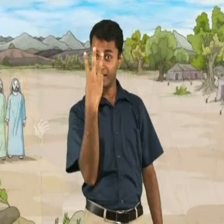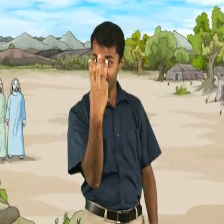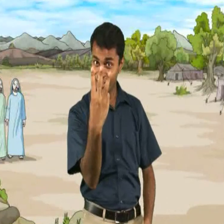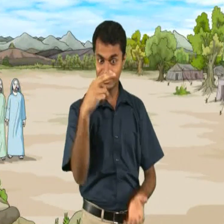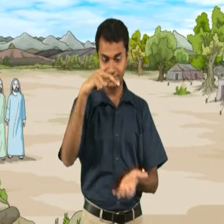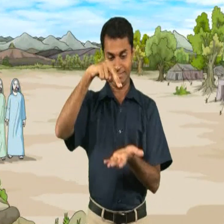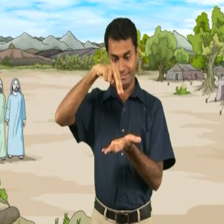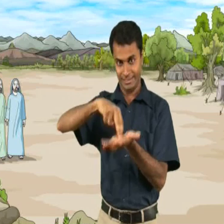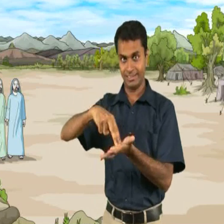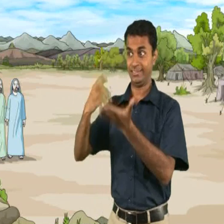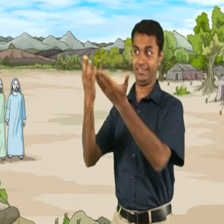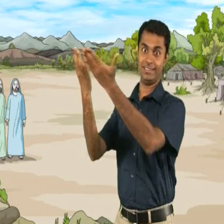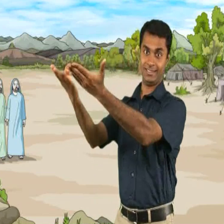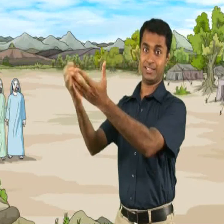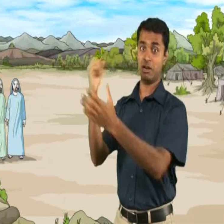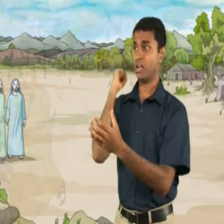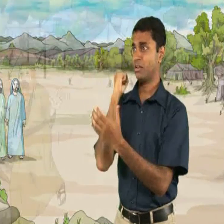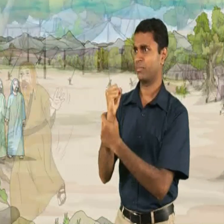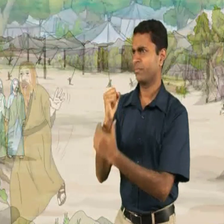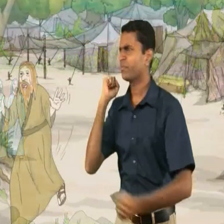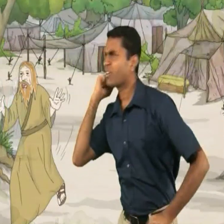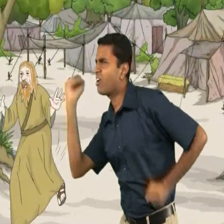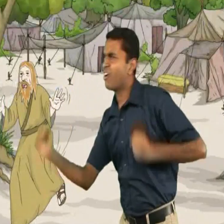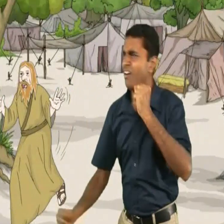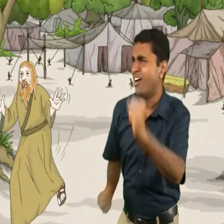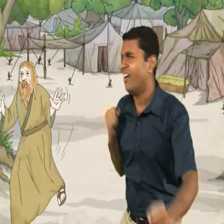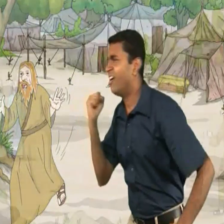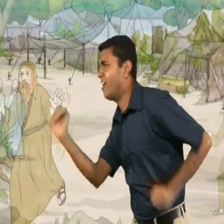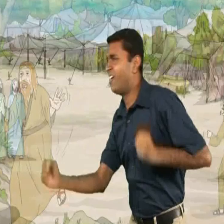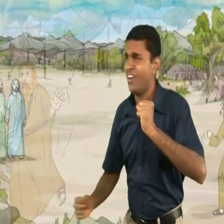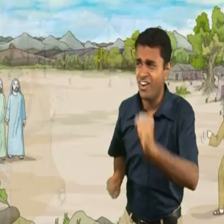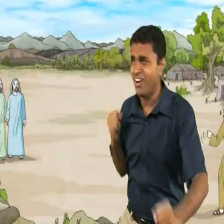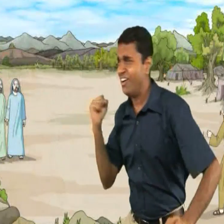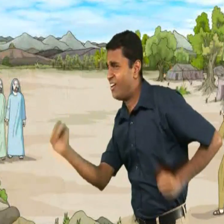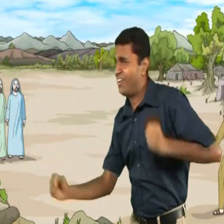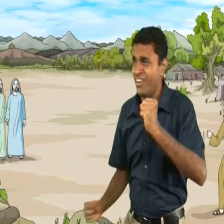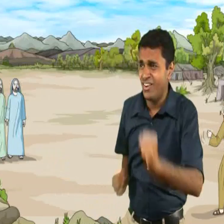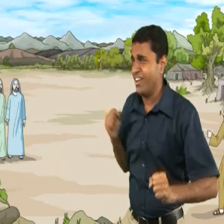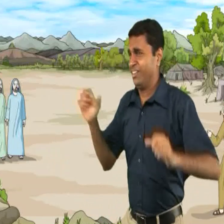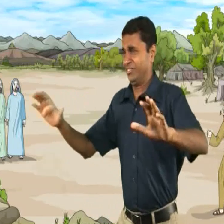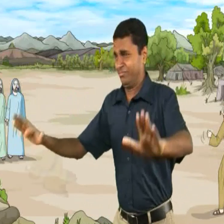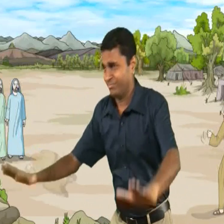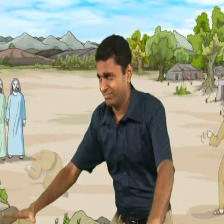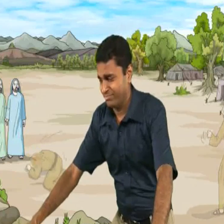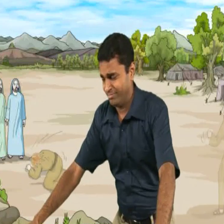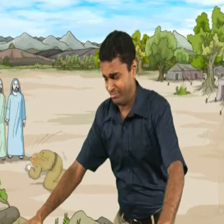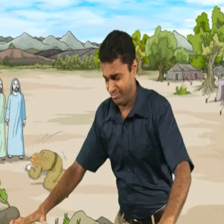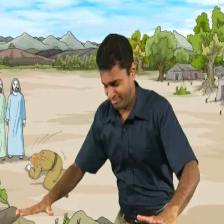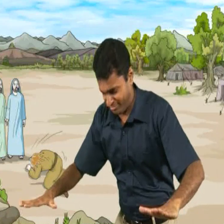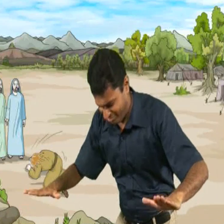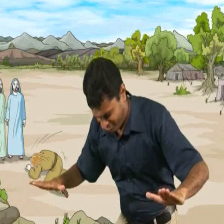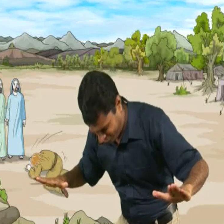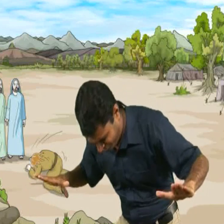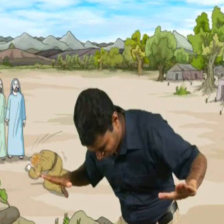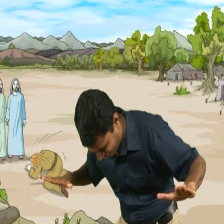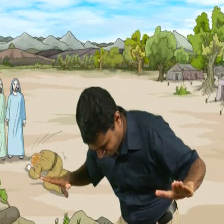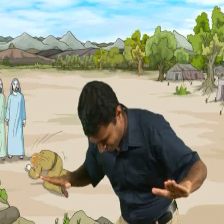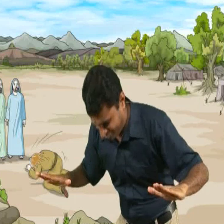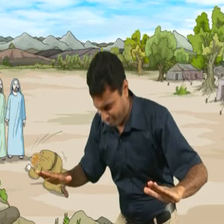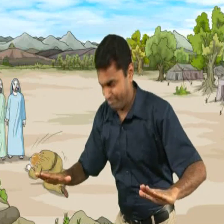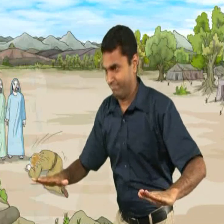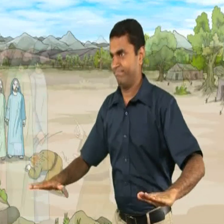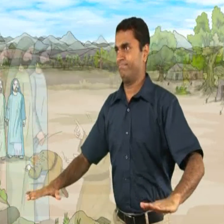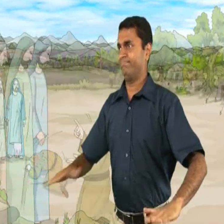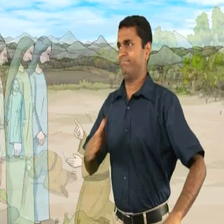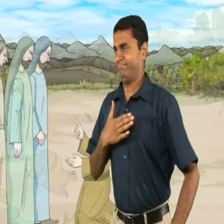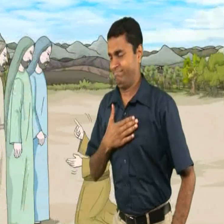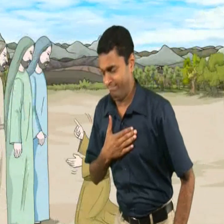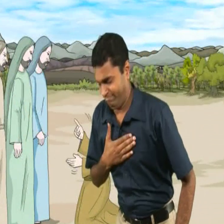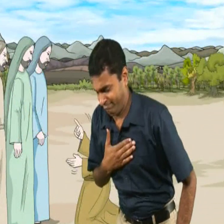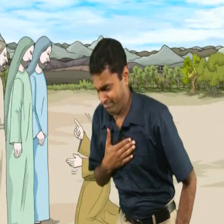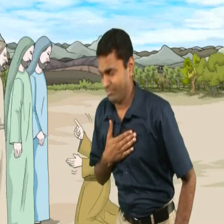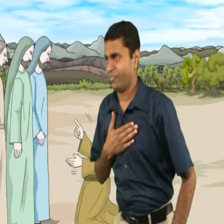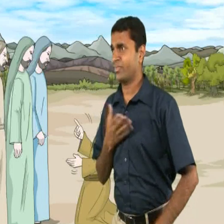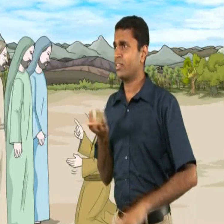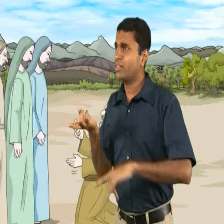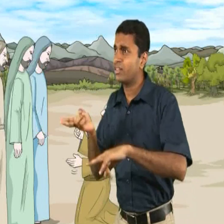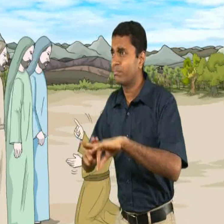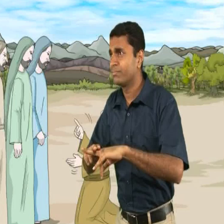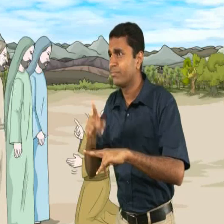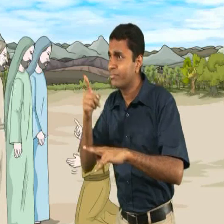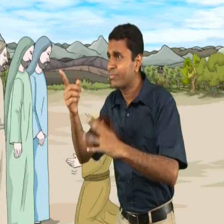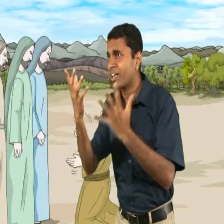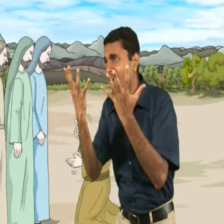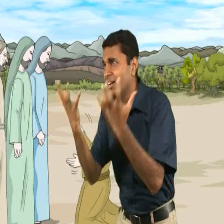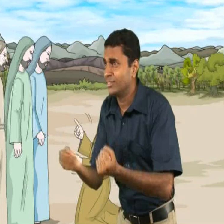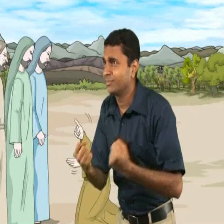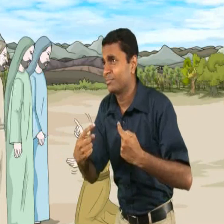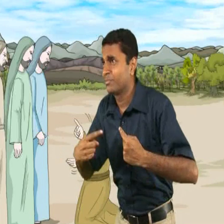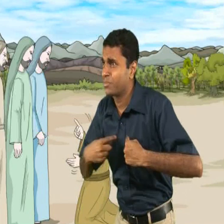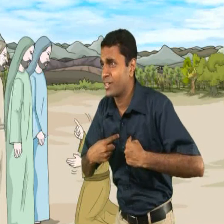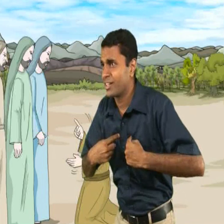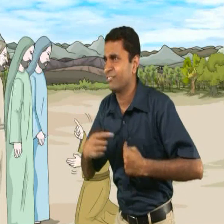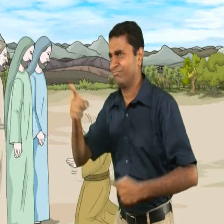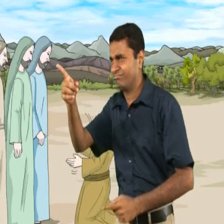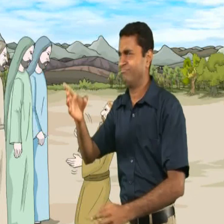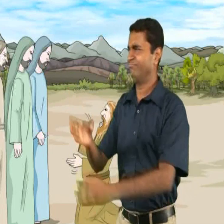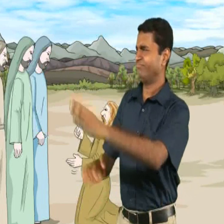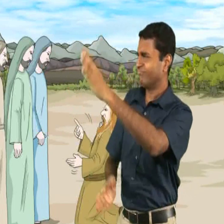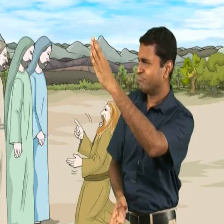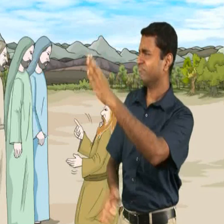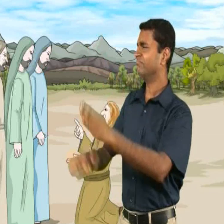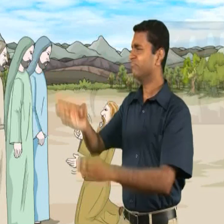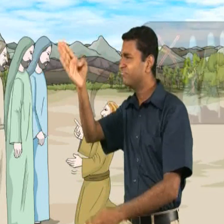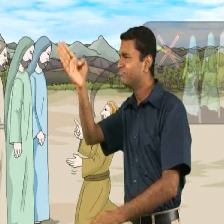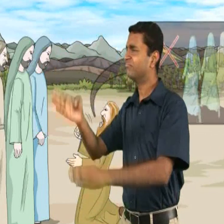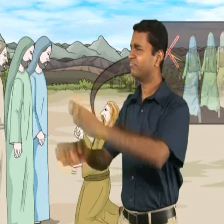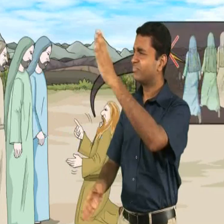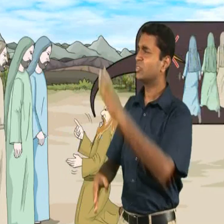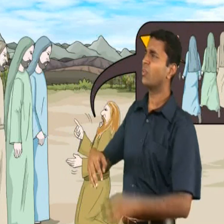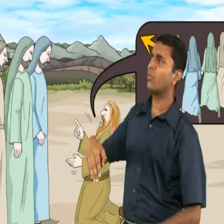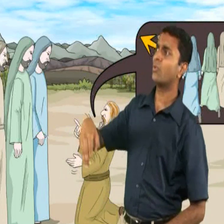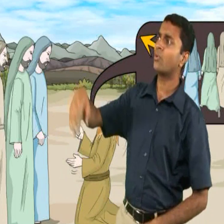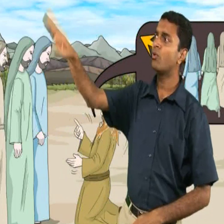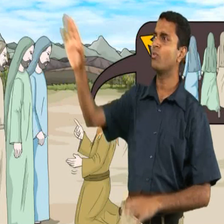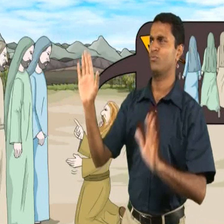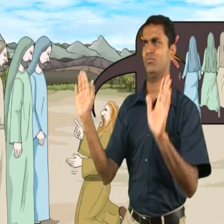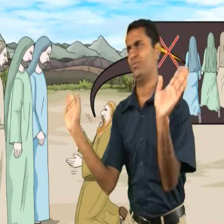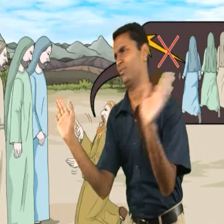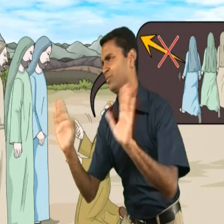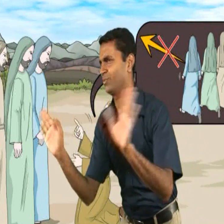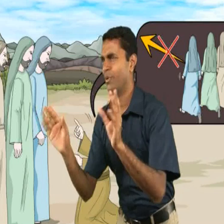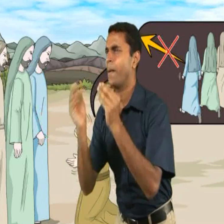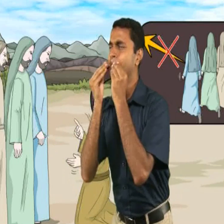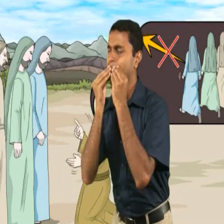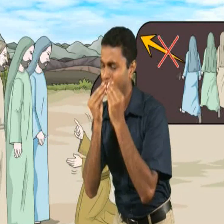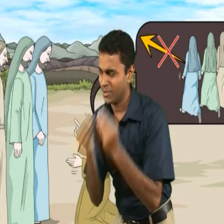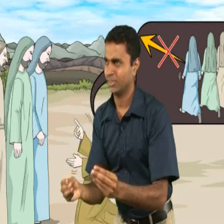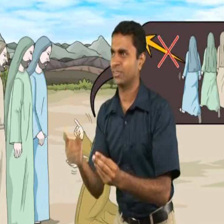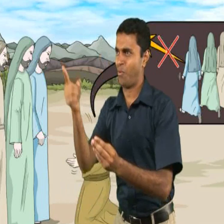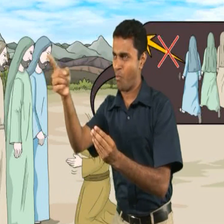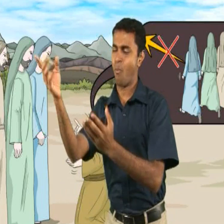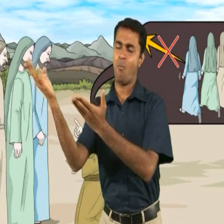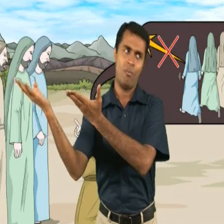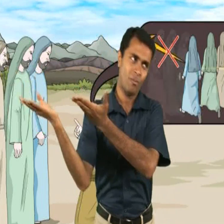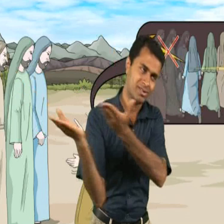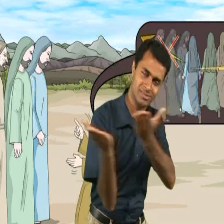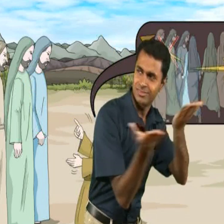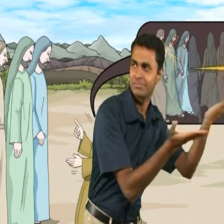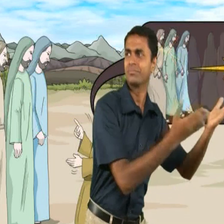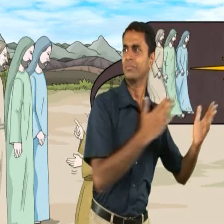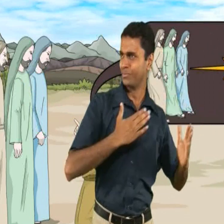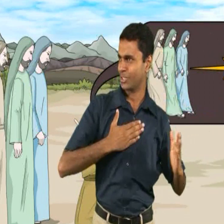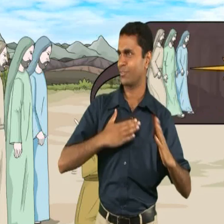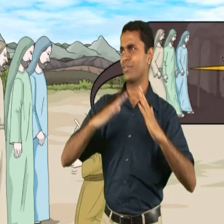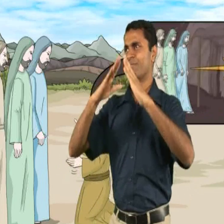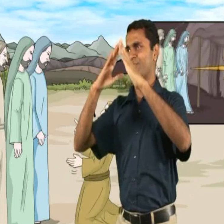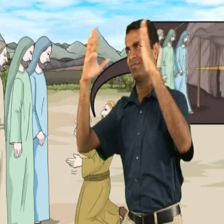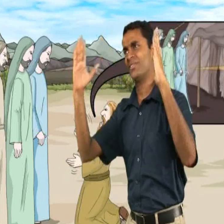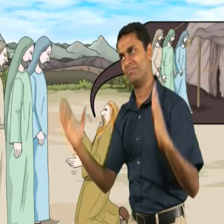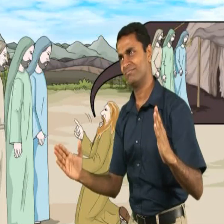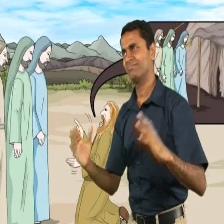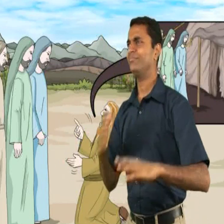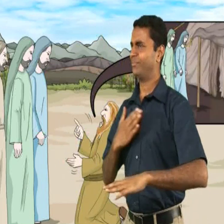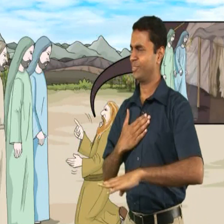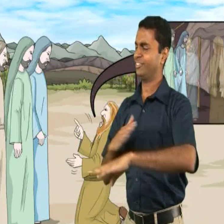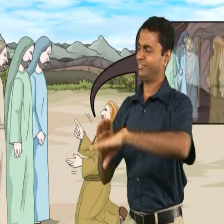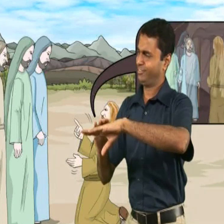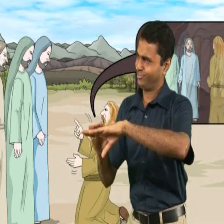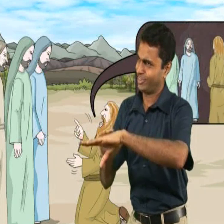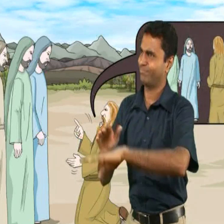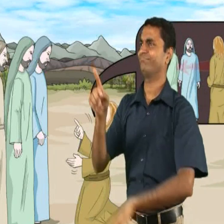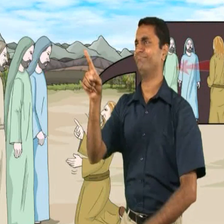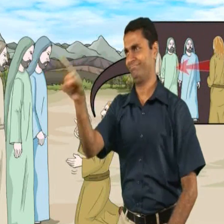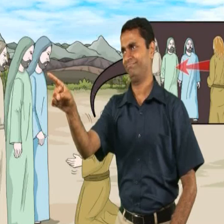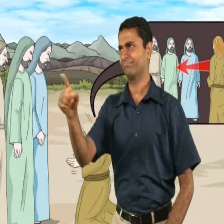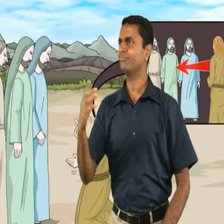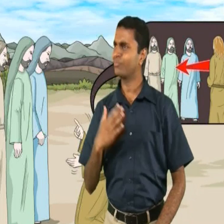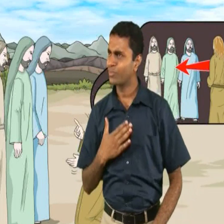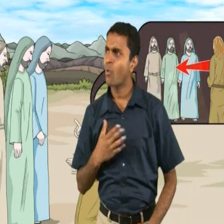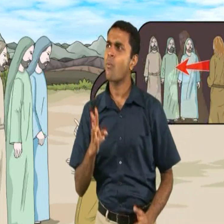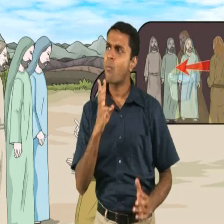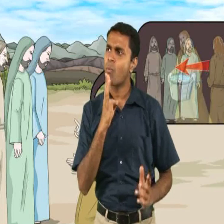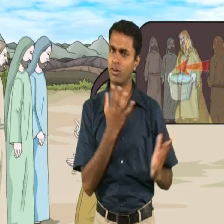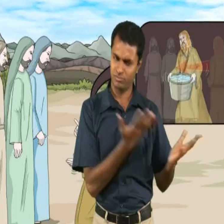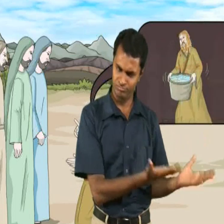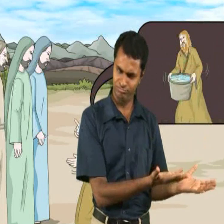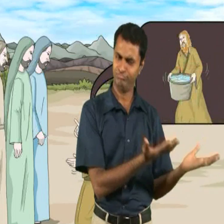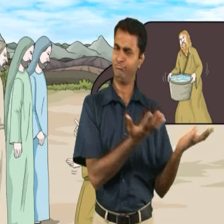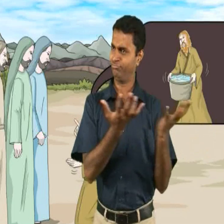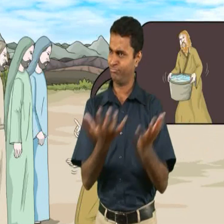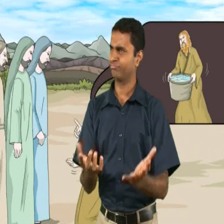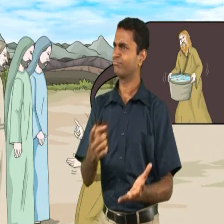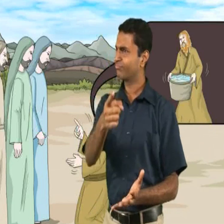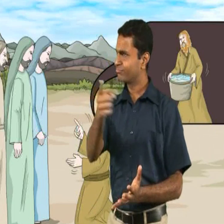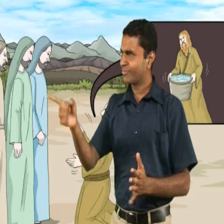When he saw them, he ran from the entrance of his tent to meet them and bowed low to the ground. “My lord,” said Abraham, “if I have found favor in your sight, please do not pass your servant by.